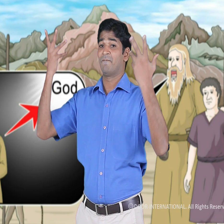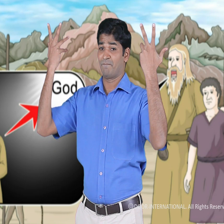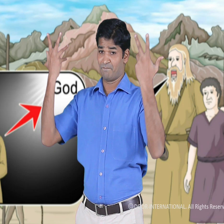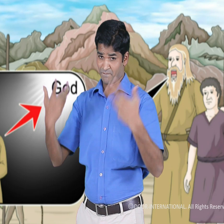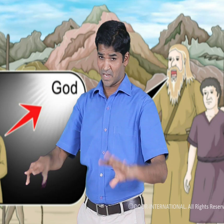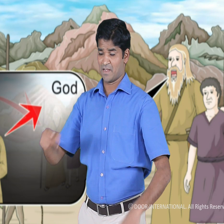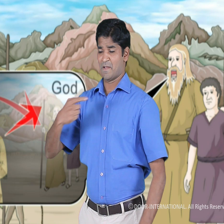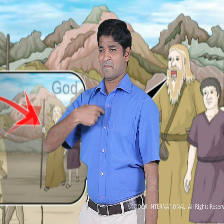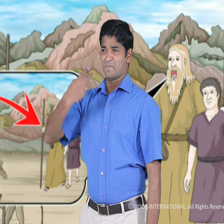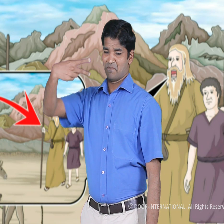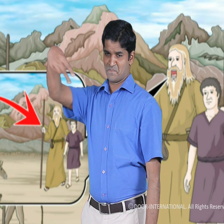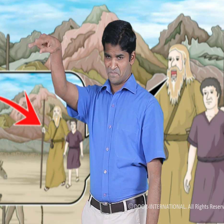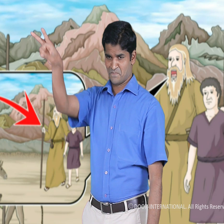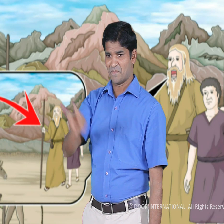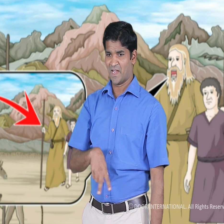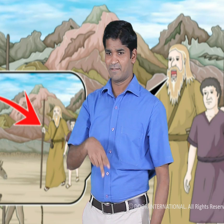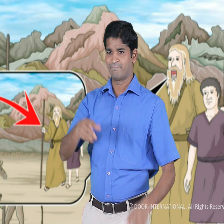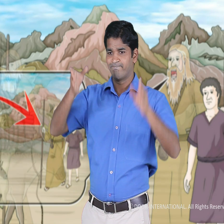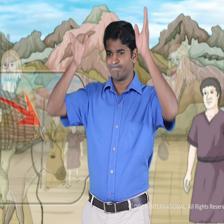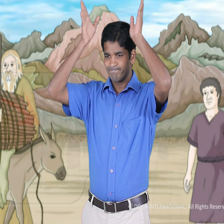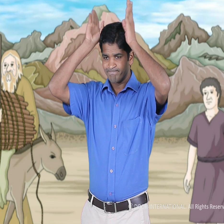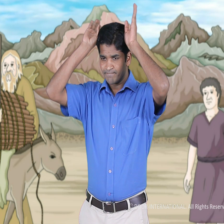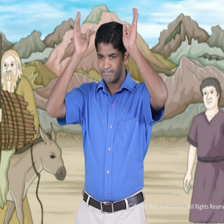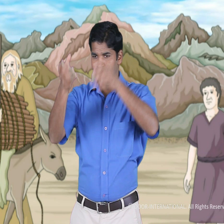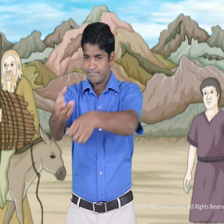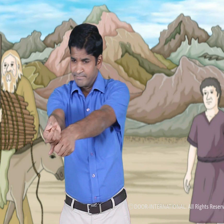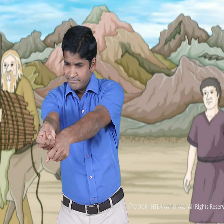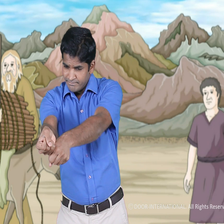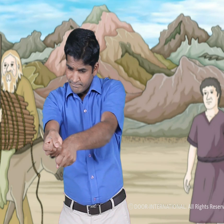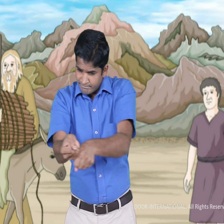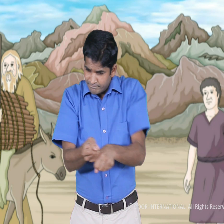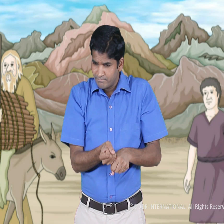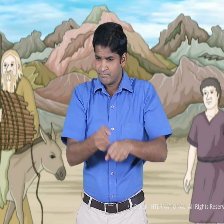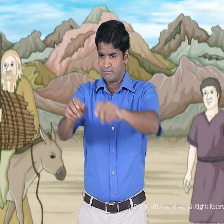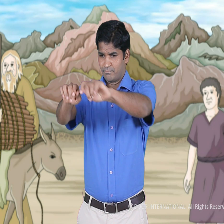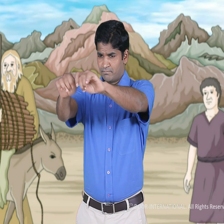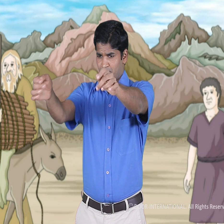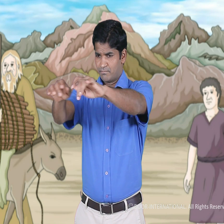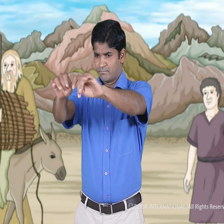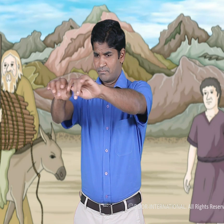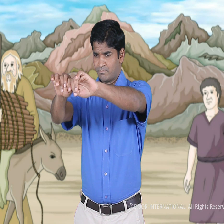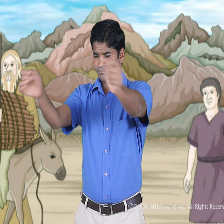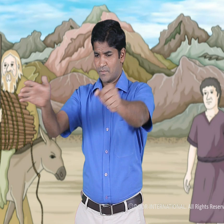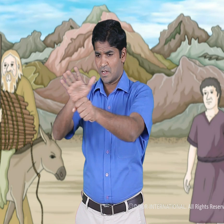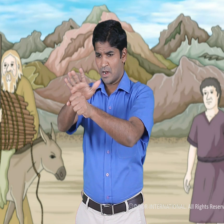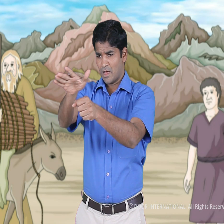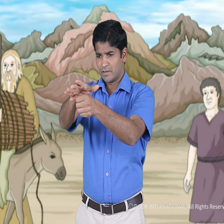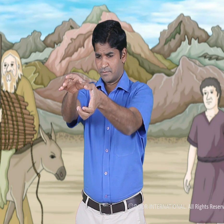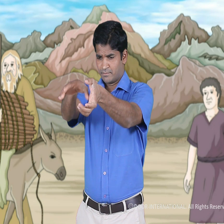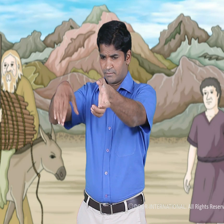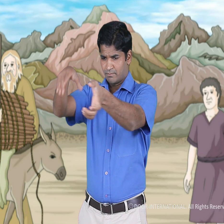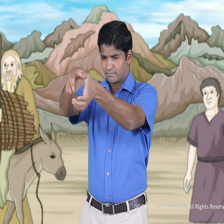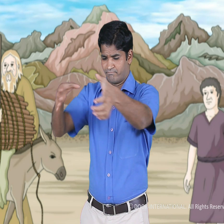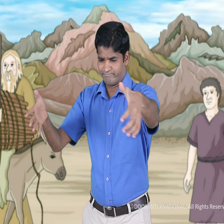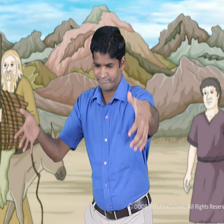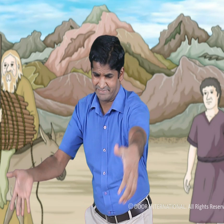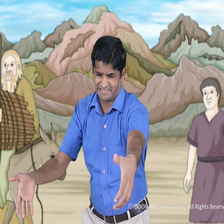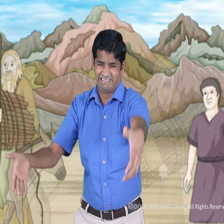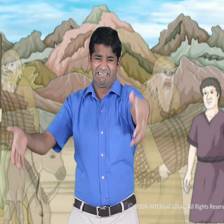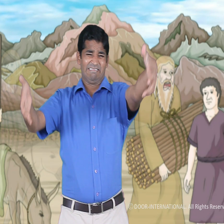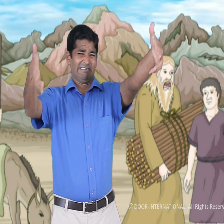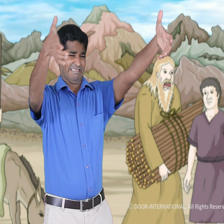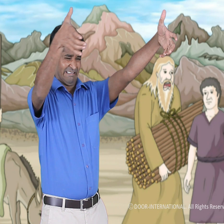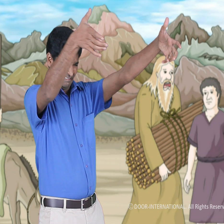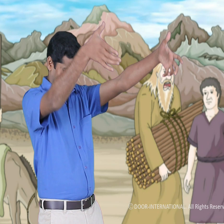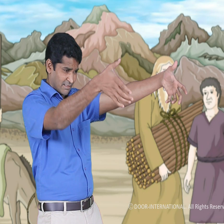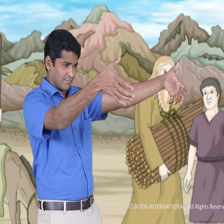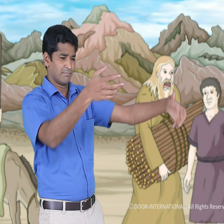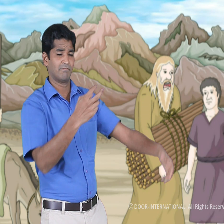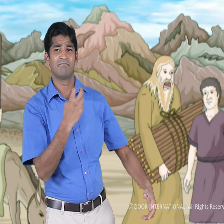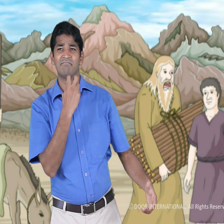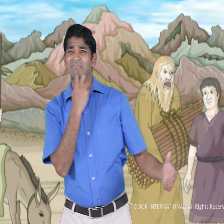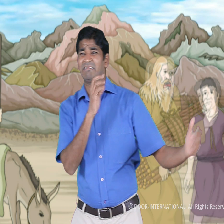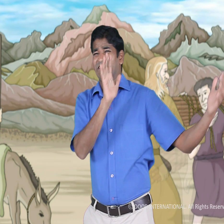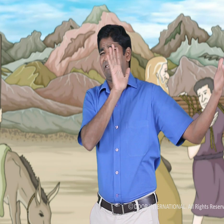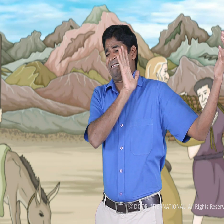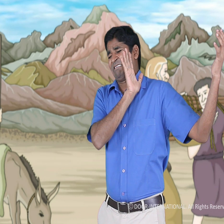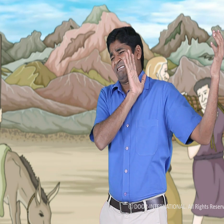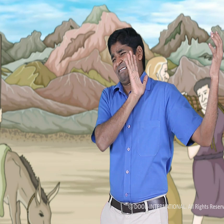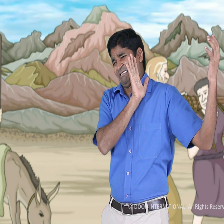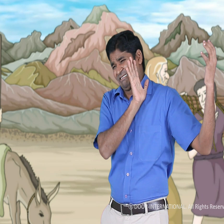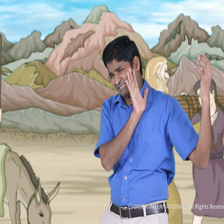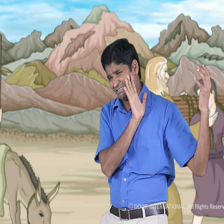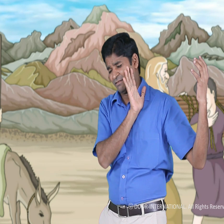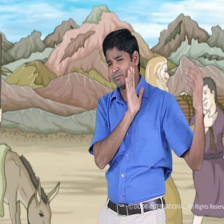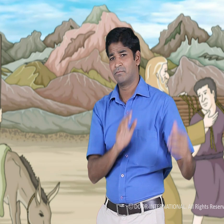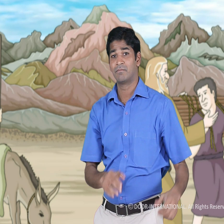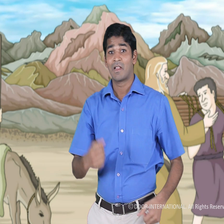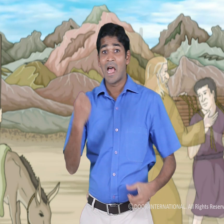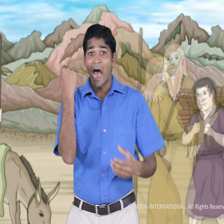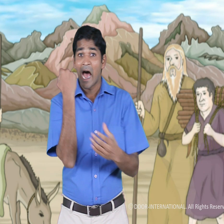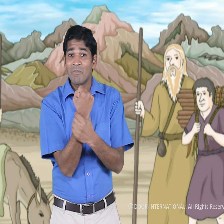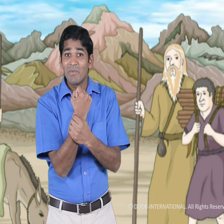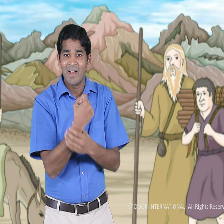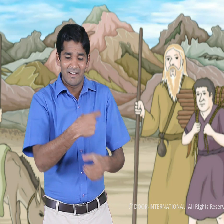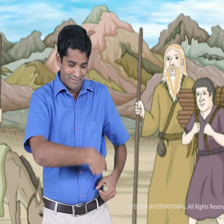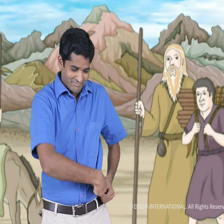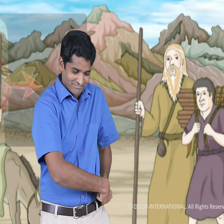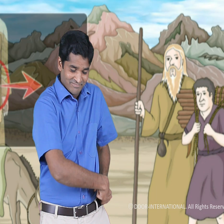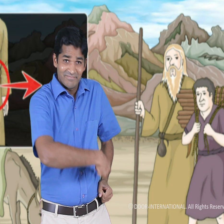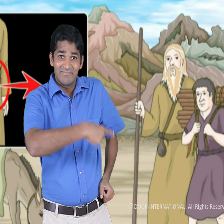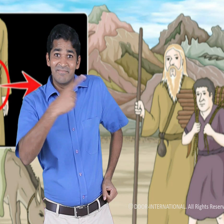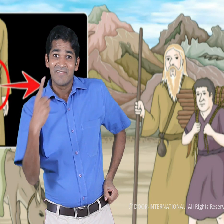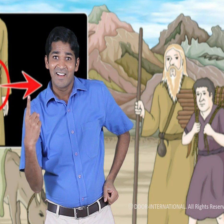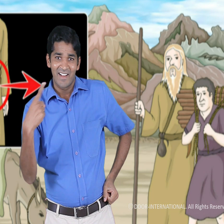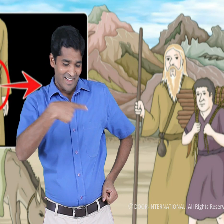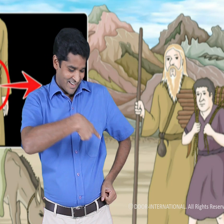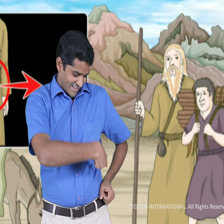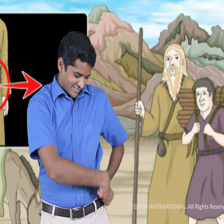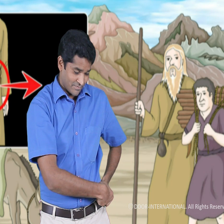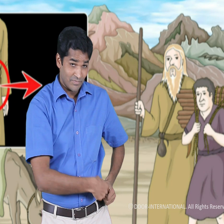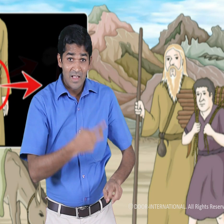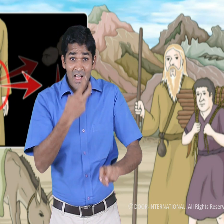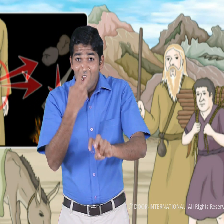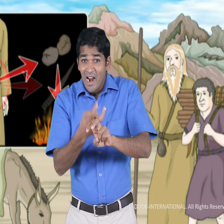Abraham took the wood for the burnt offering and placed it on his son Isaac.